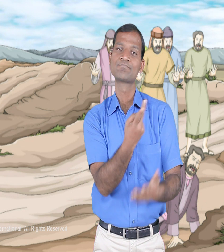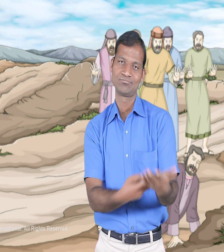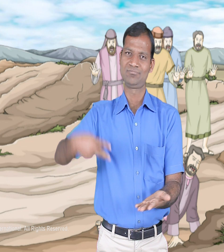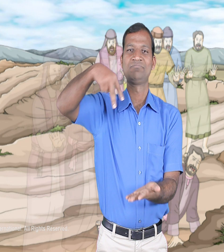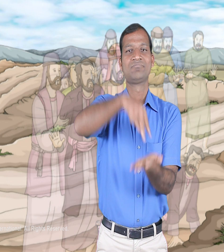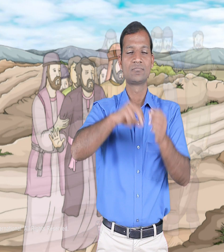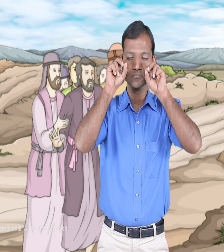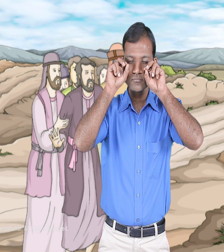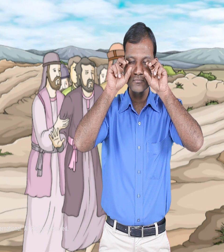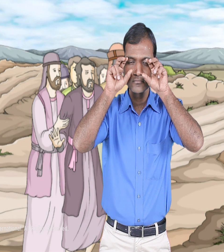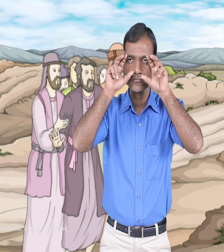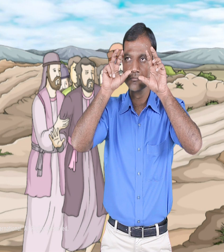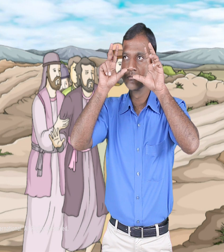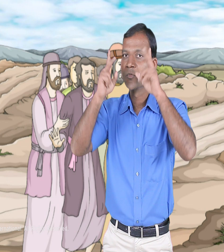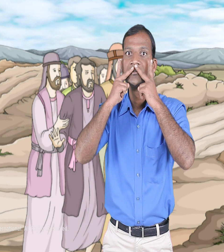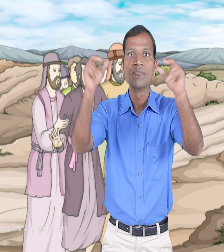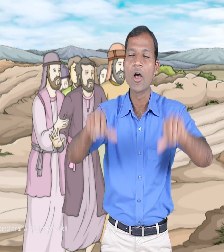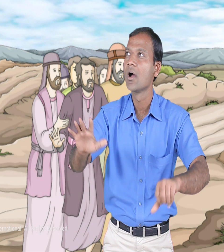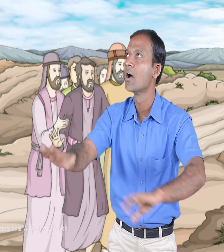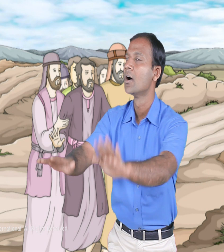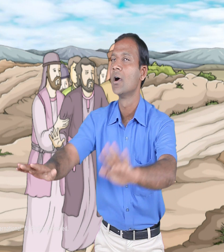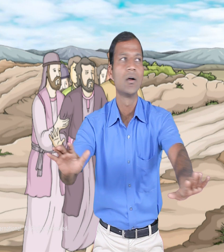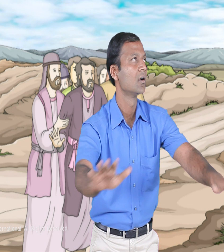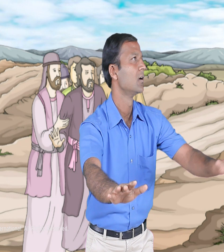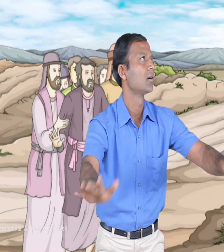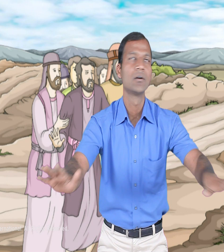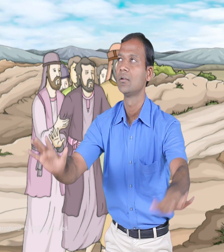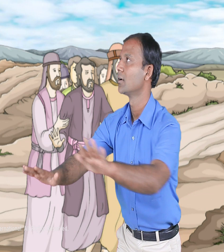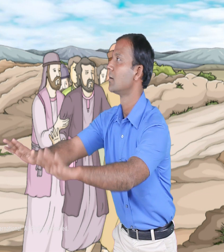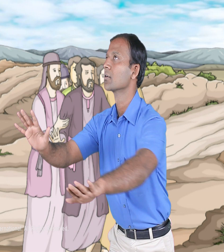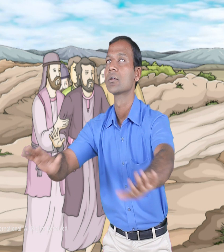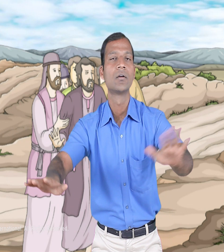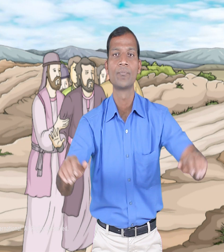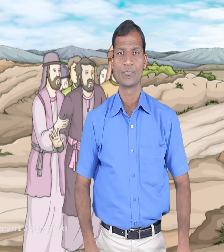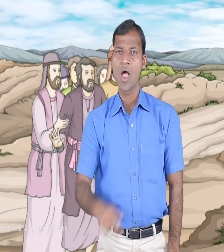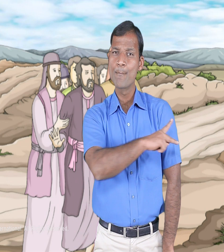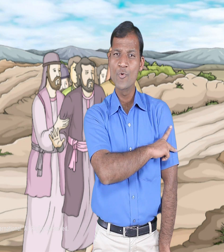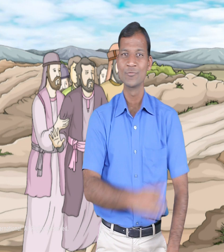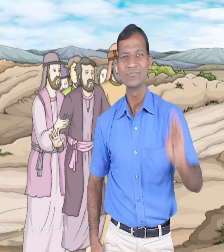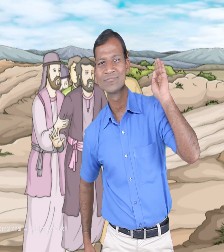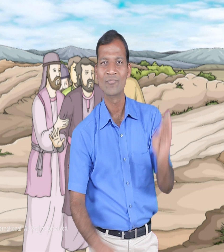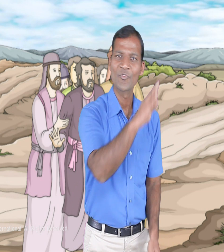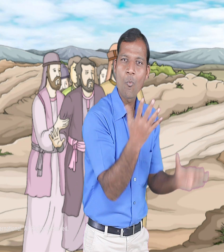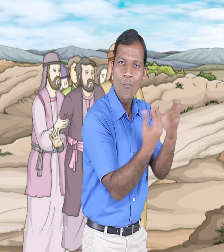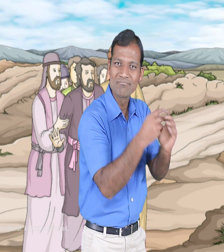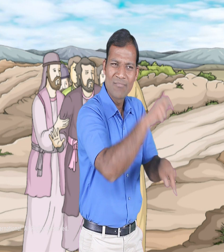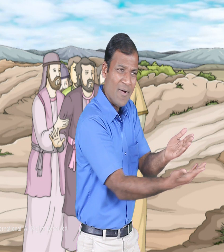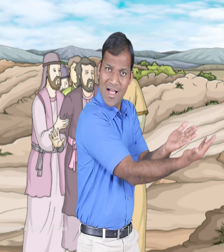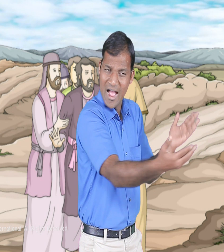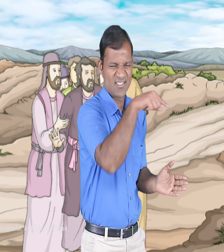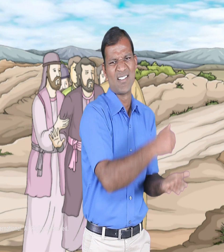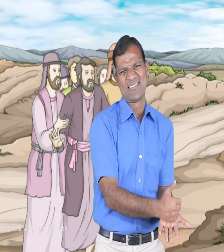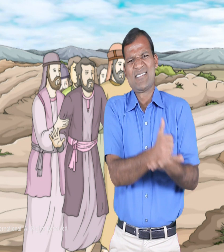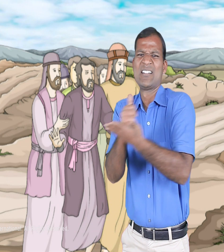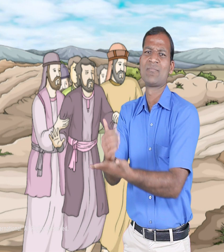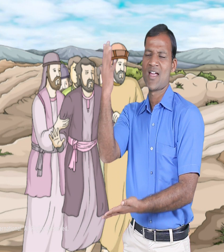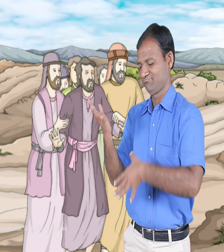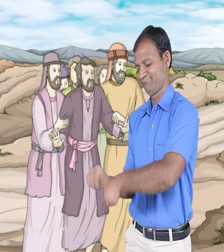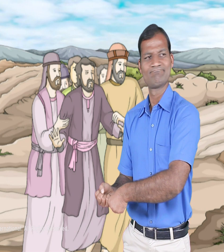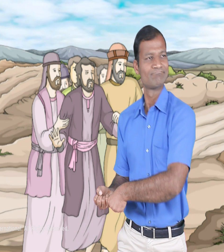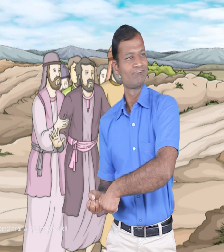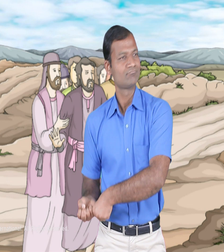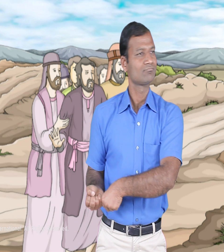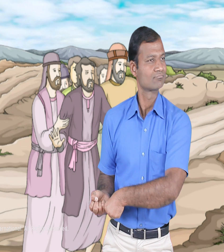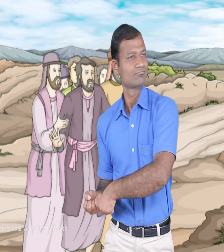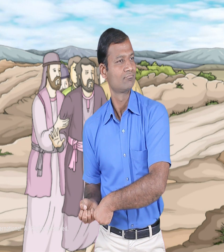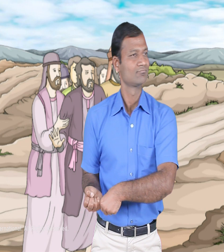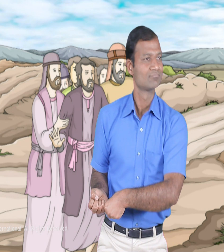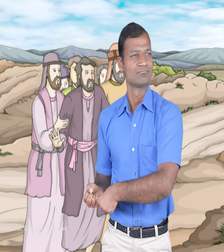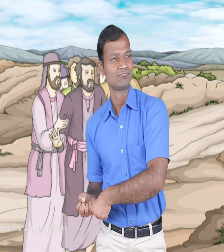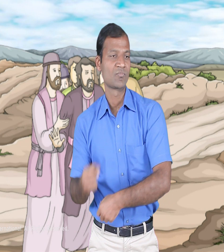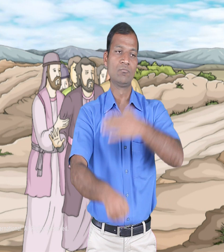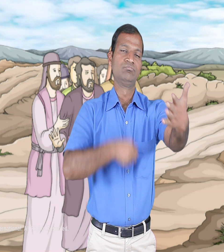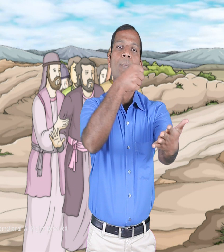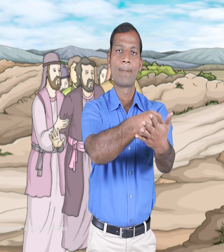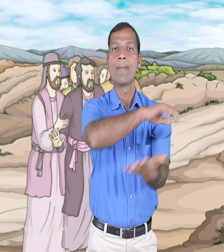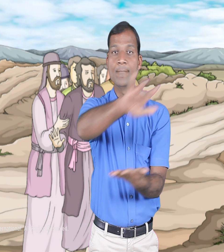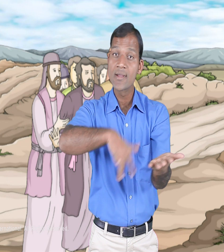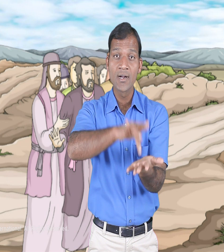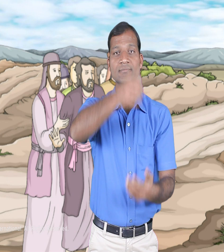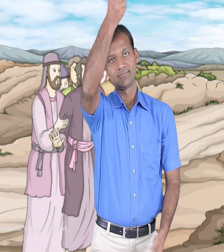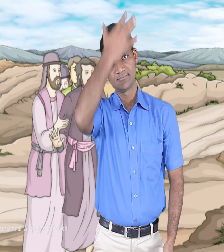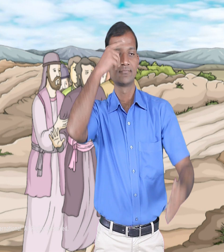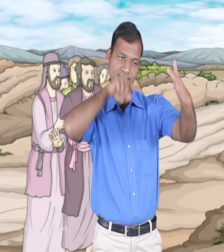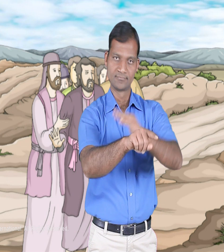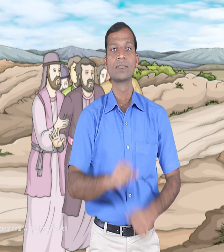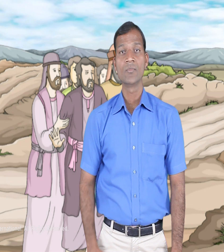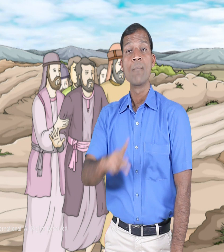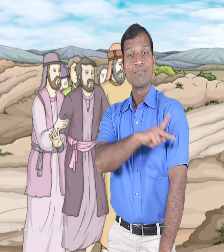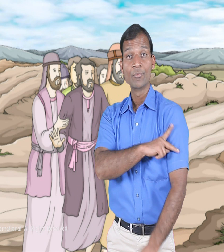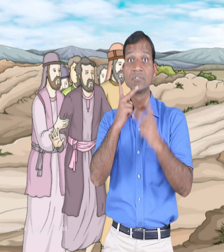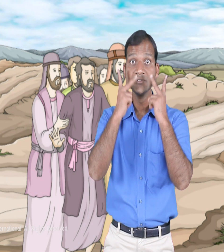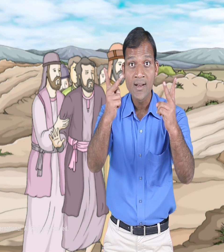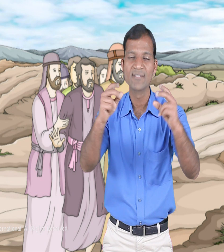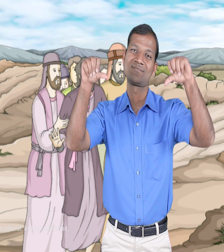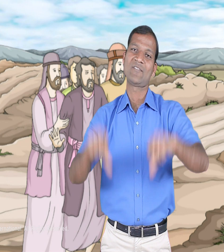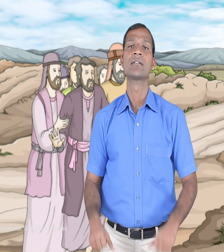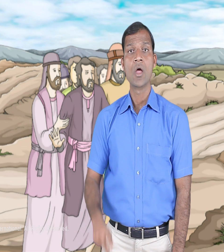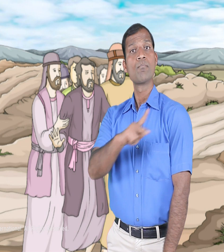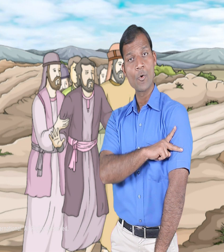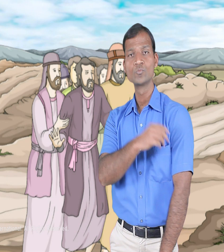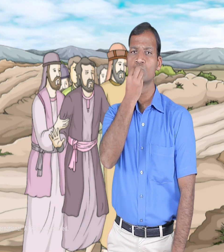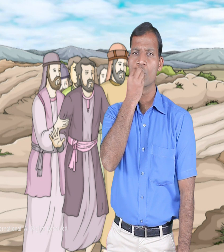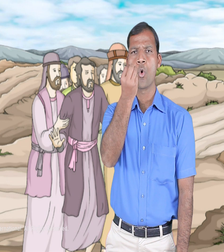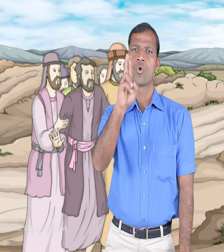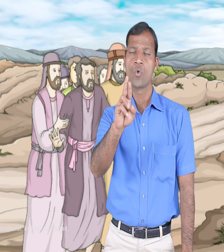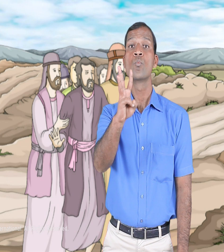Saul got up from the ground, but when he opened his eyes he could not see a thing. So they led him by the hand into Damascus.